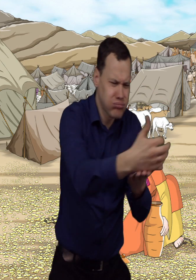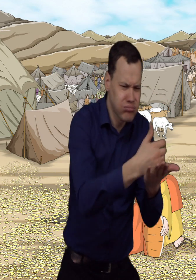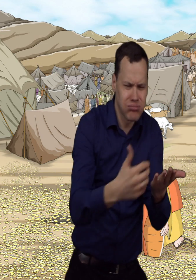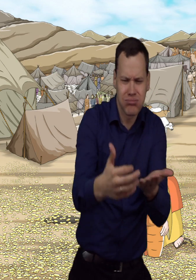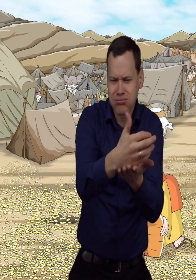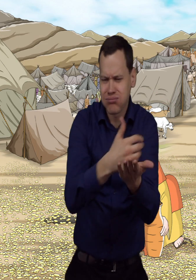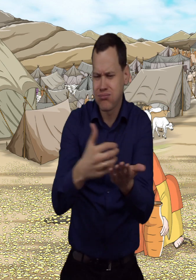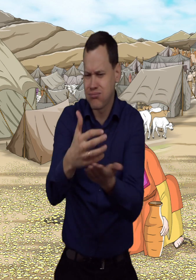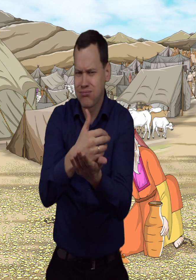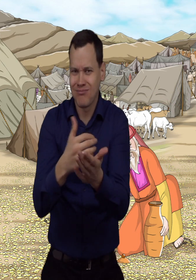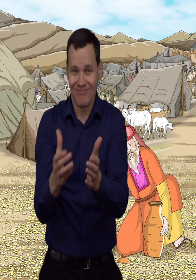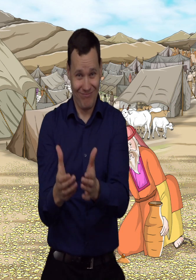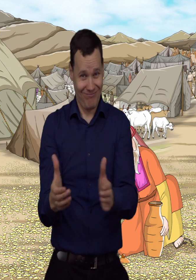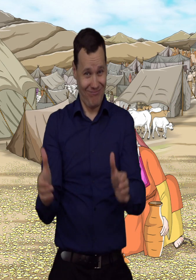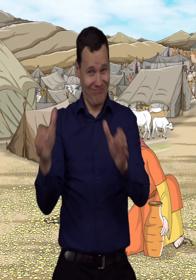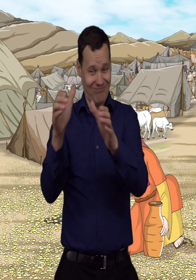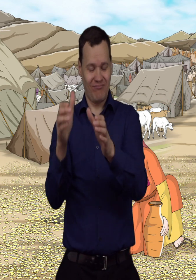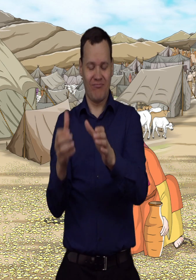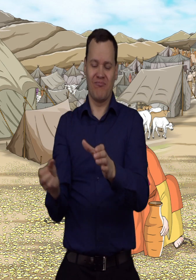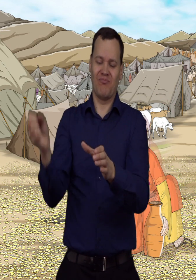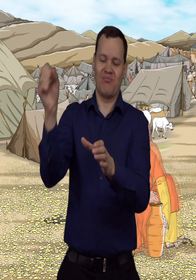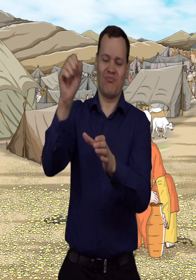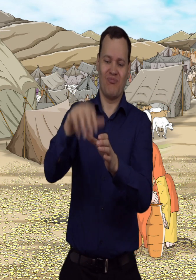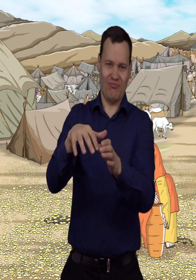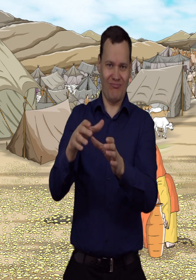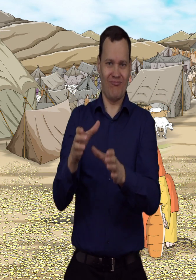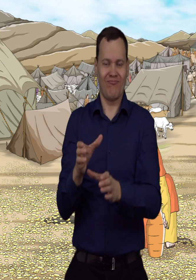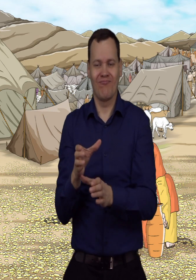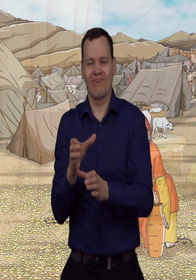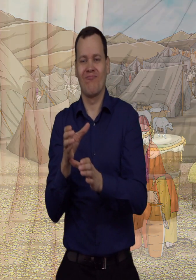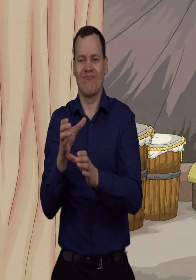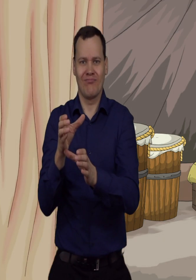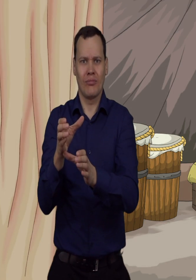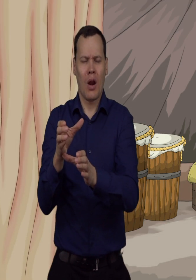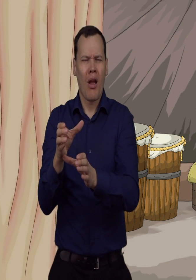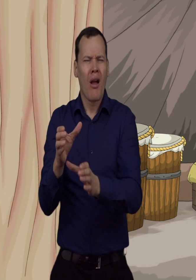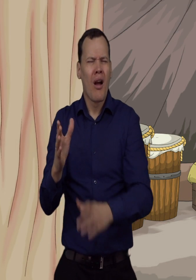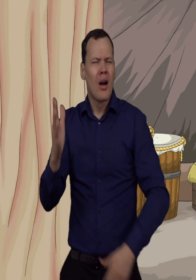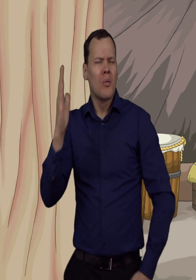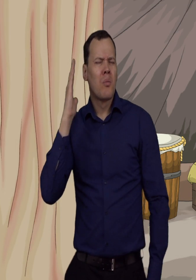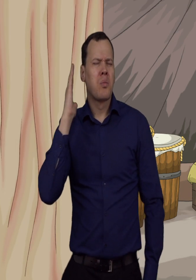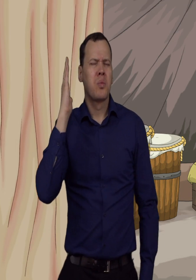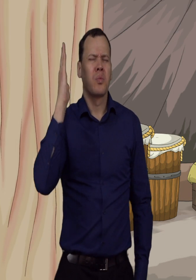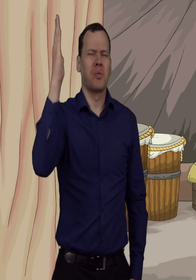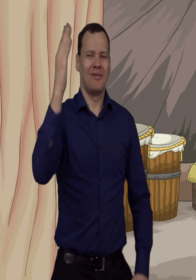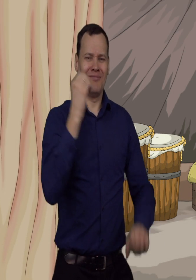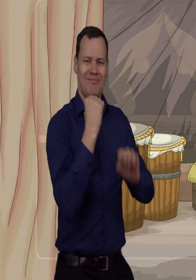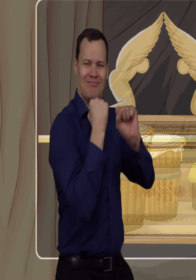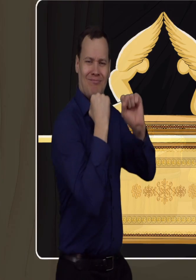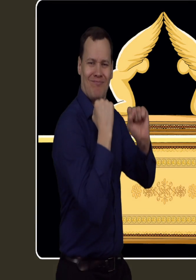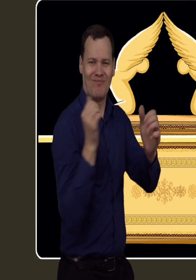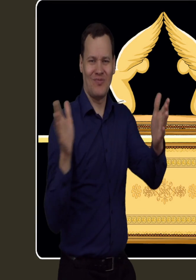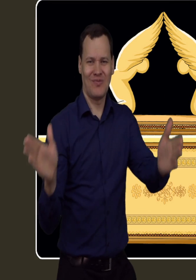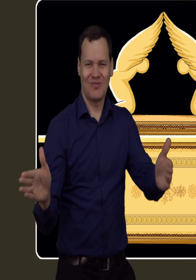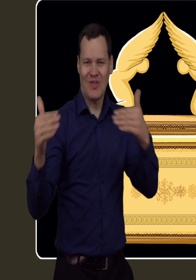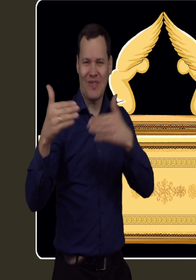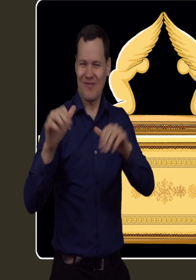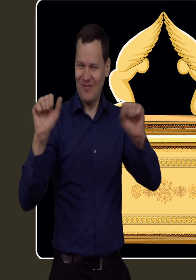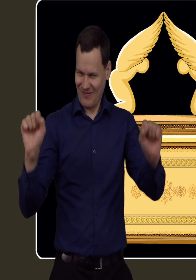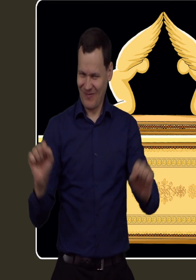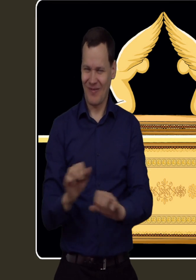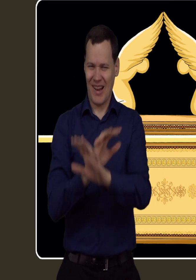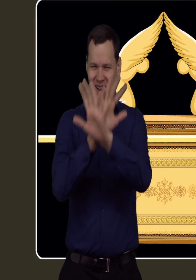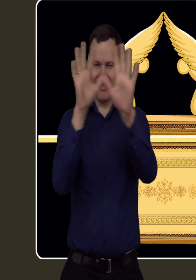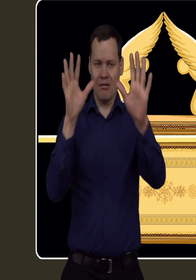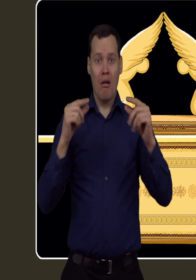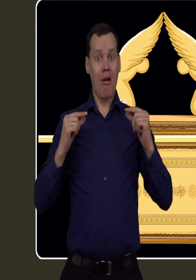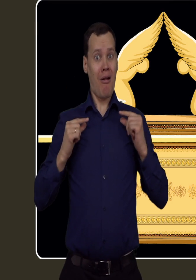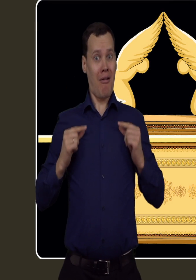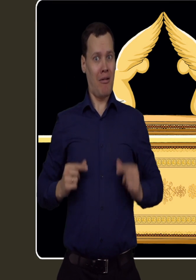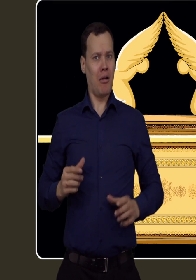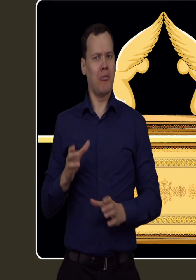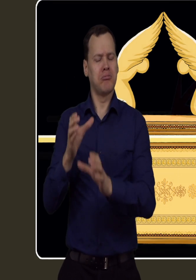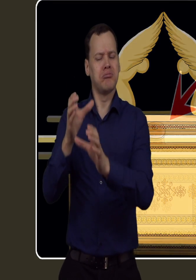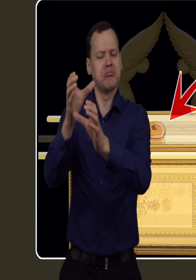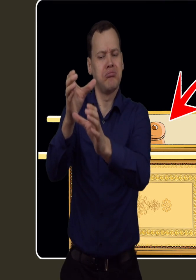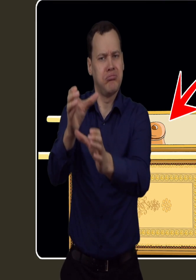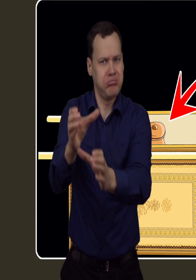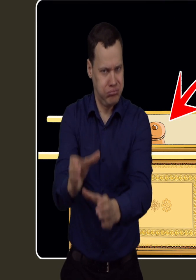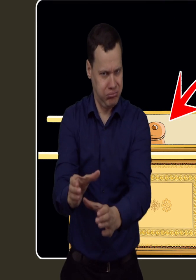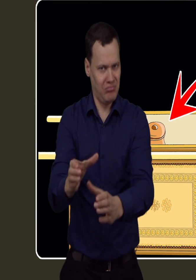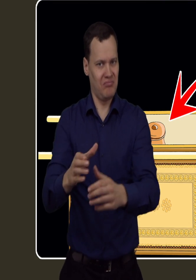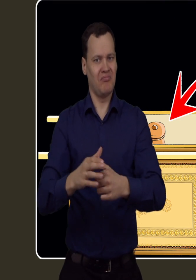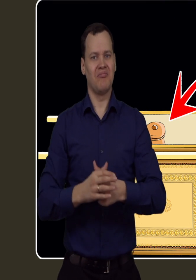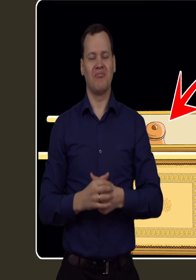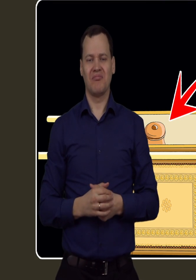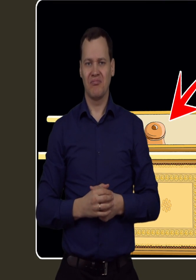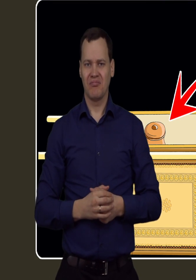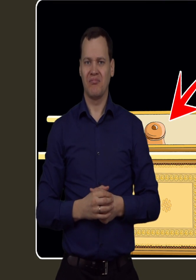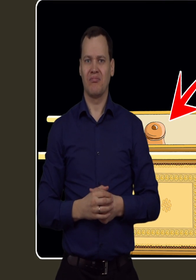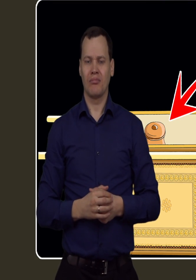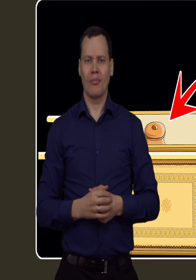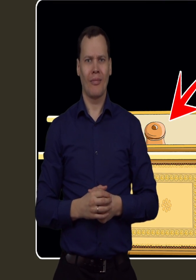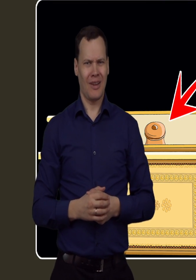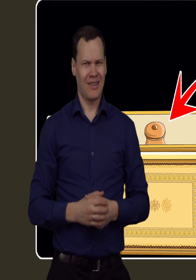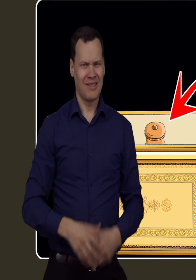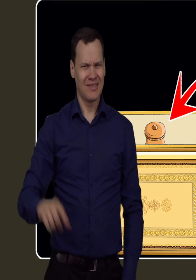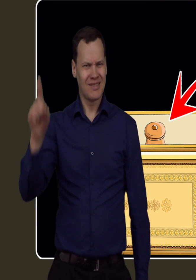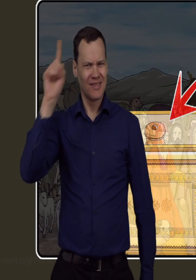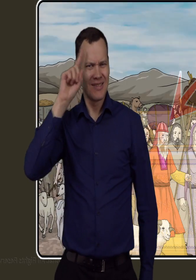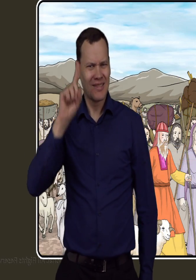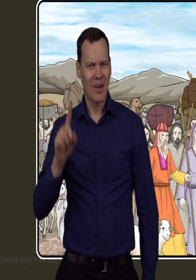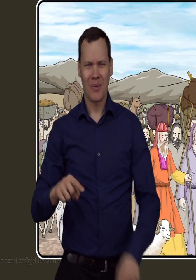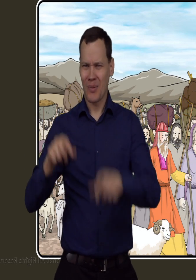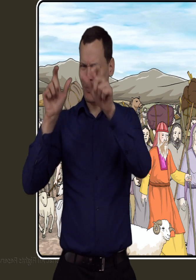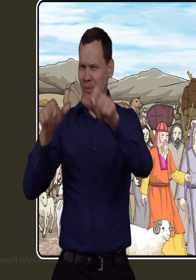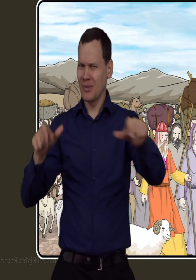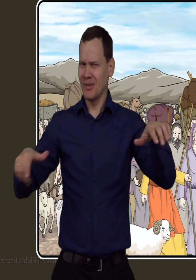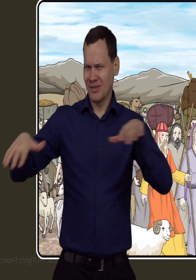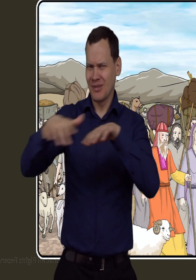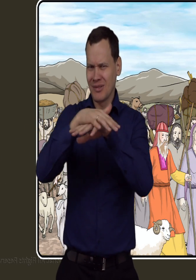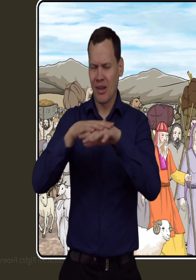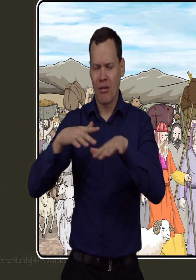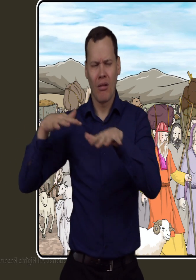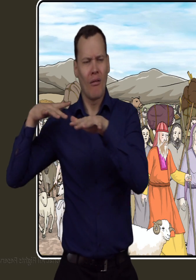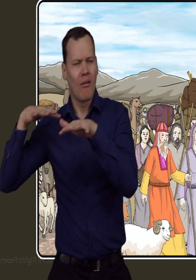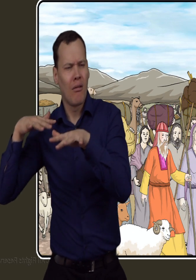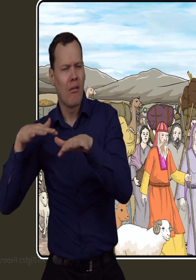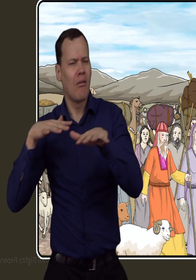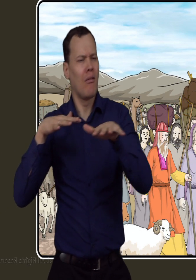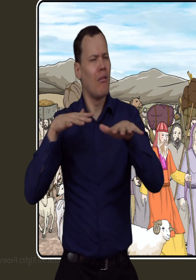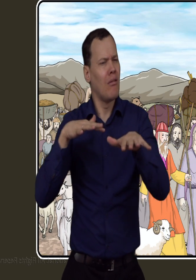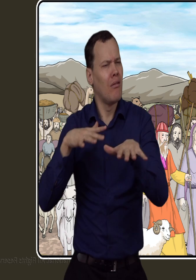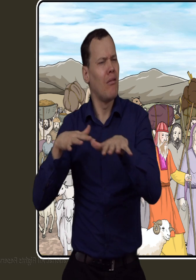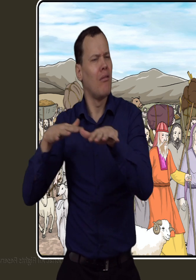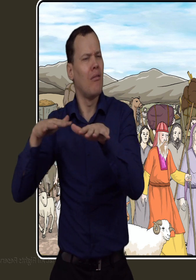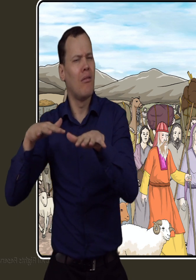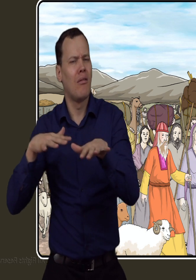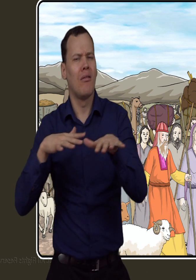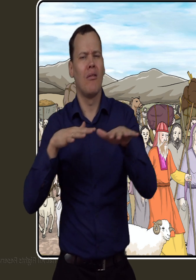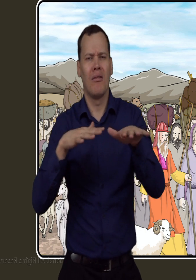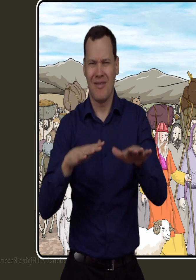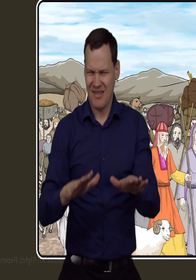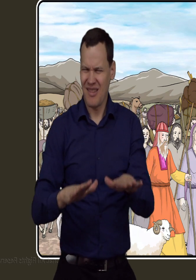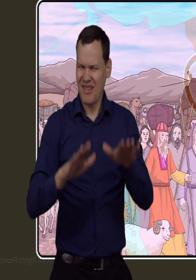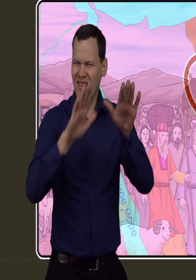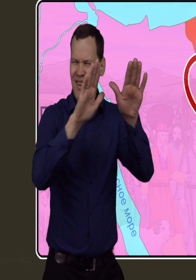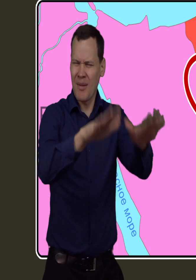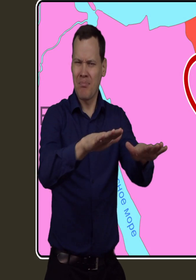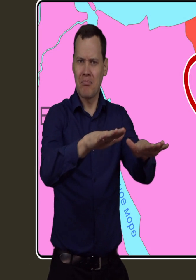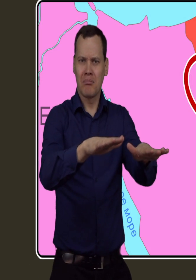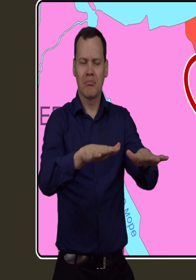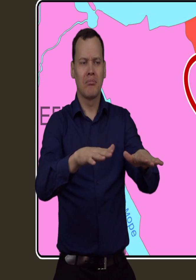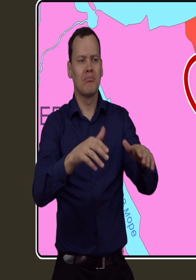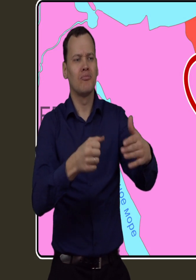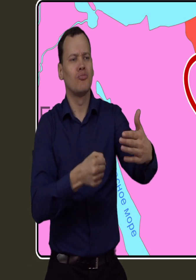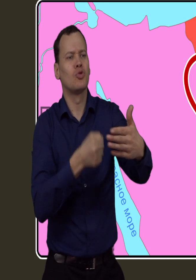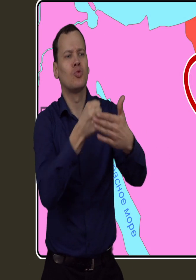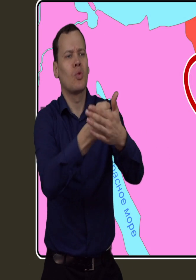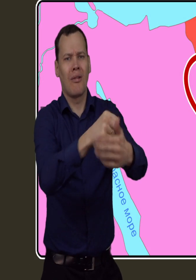And Aaron placed it in front of the Testimony, to be preserved just as the LORD had commanded Moses. The Israelites ate manna forty years, until they came to a land where they could settle;